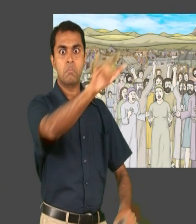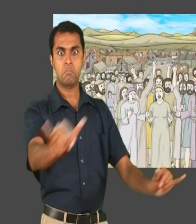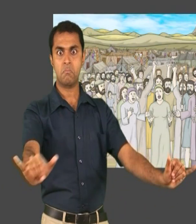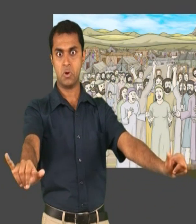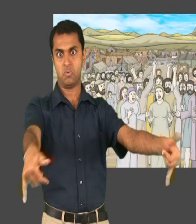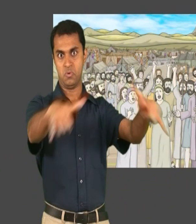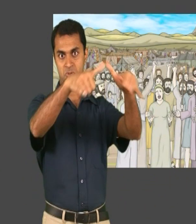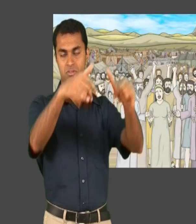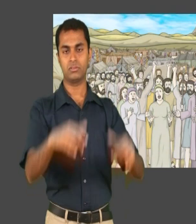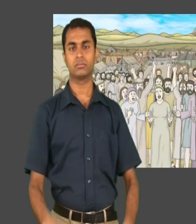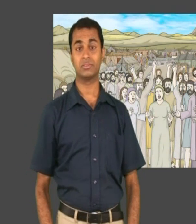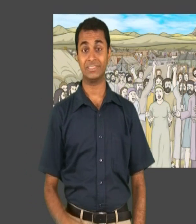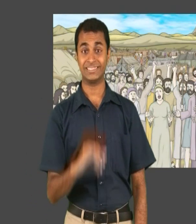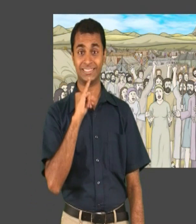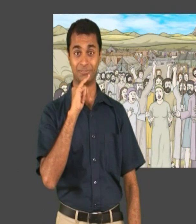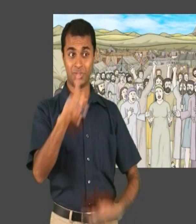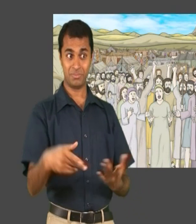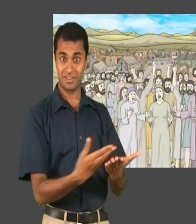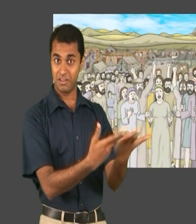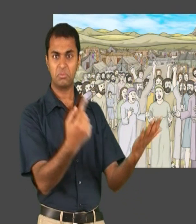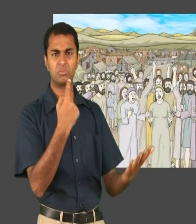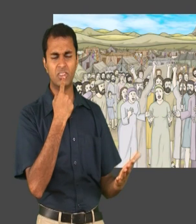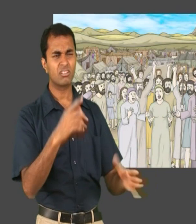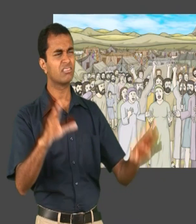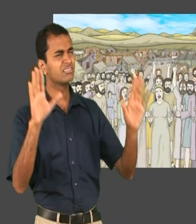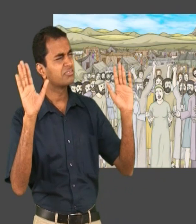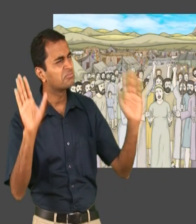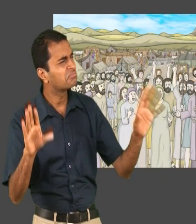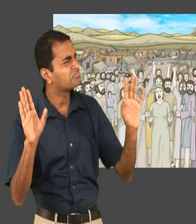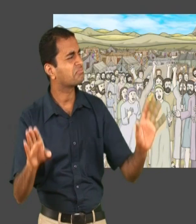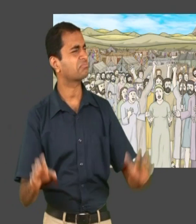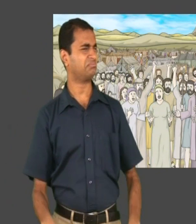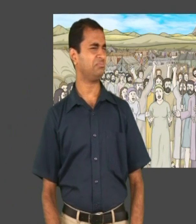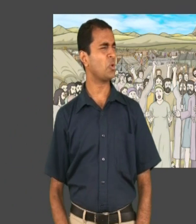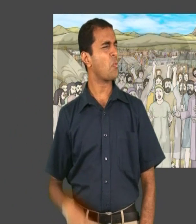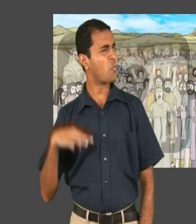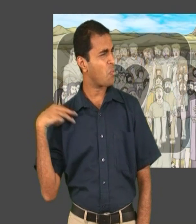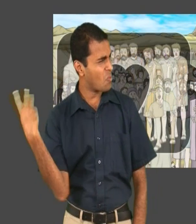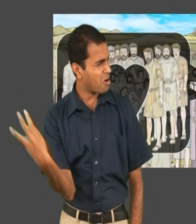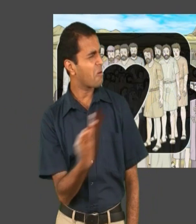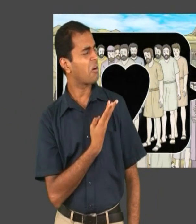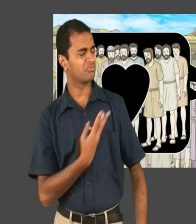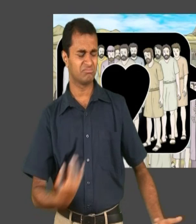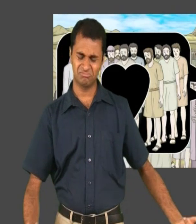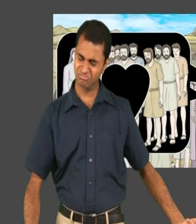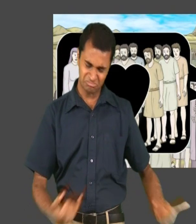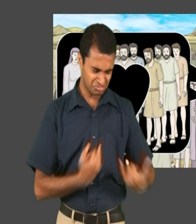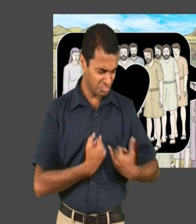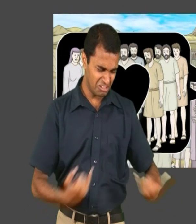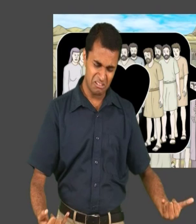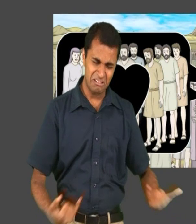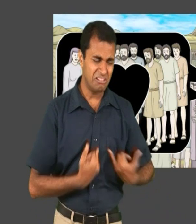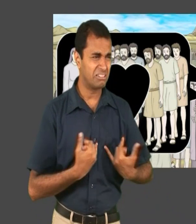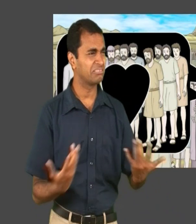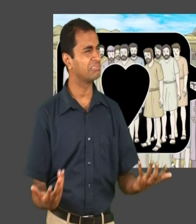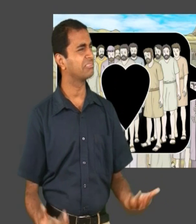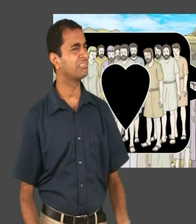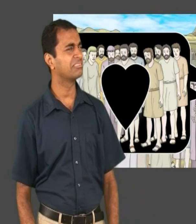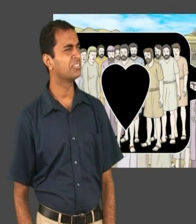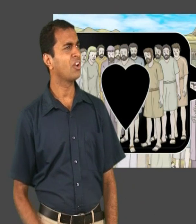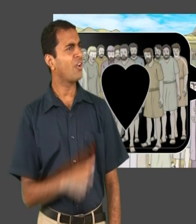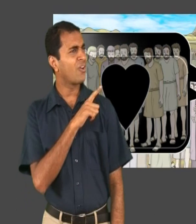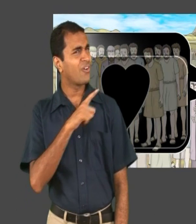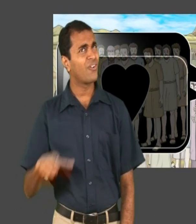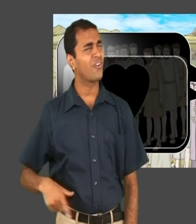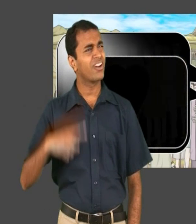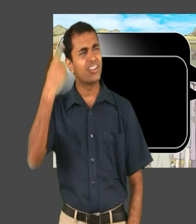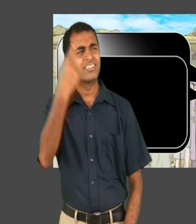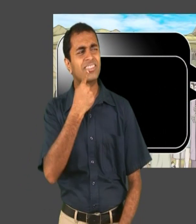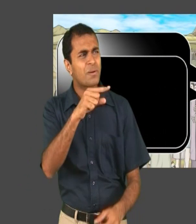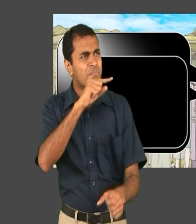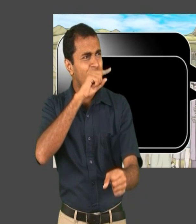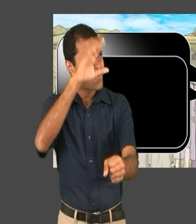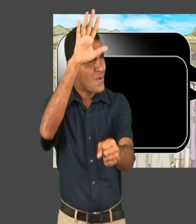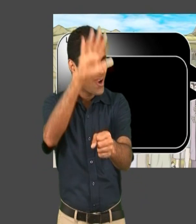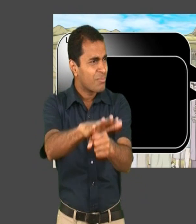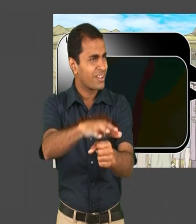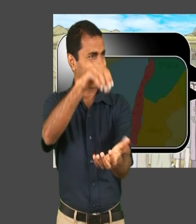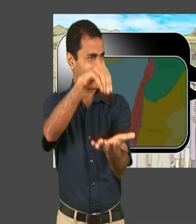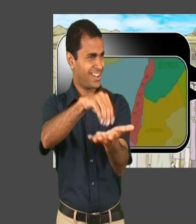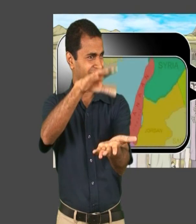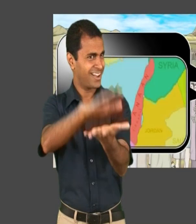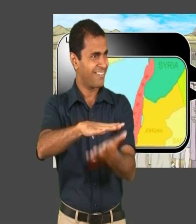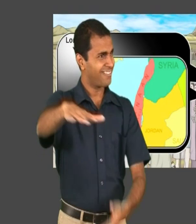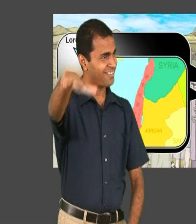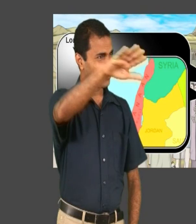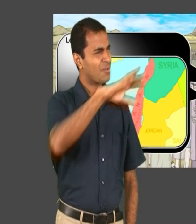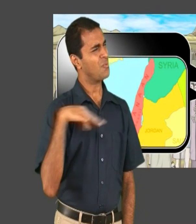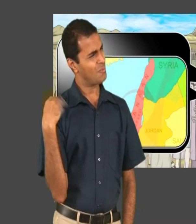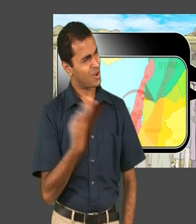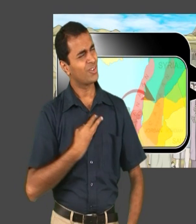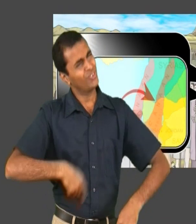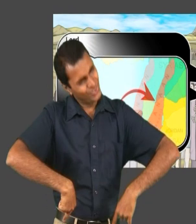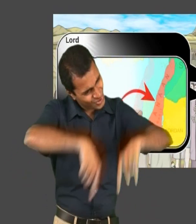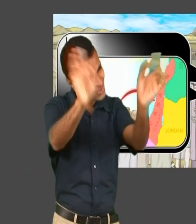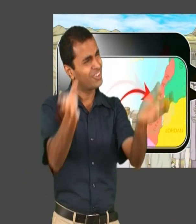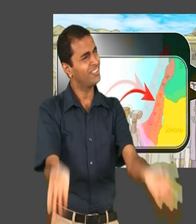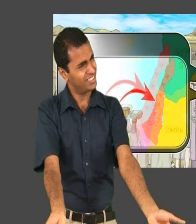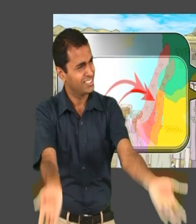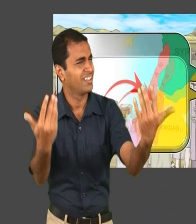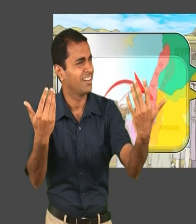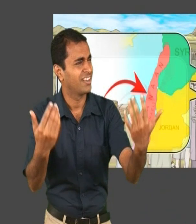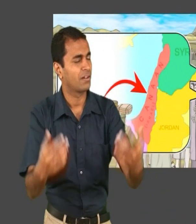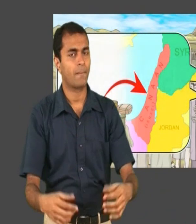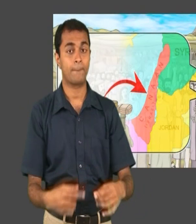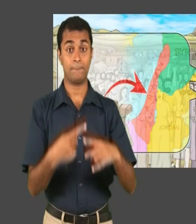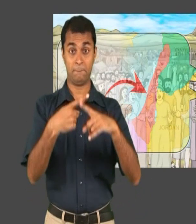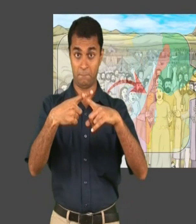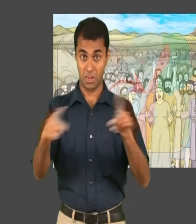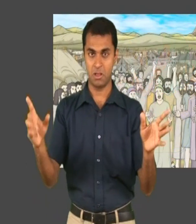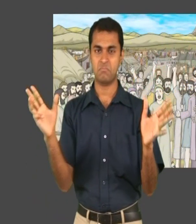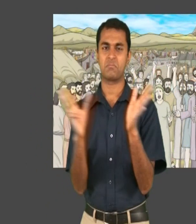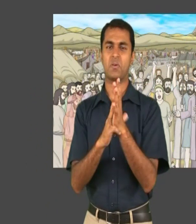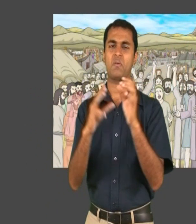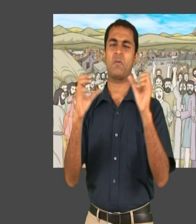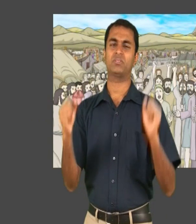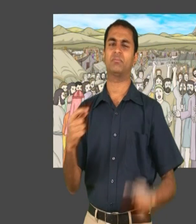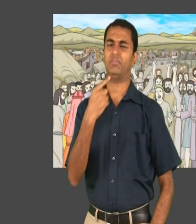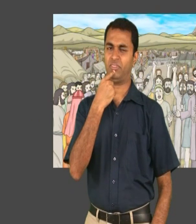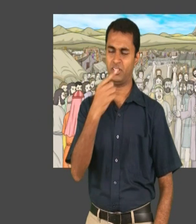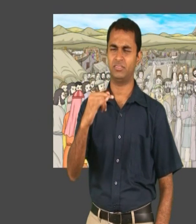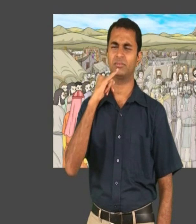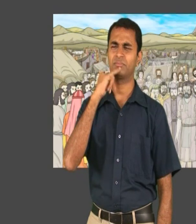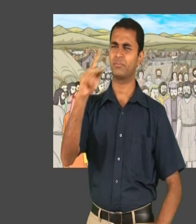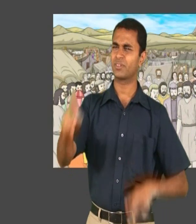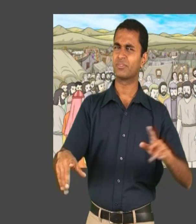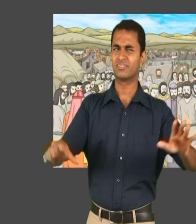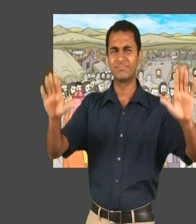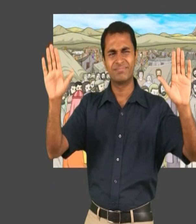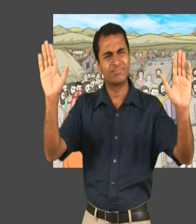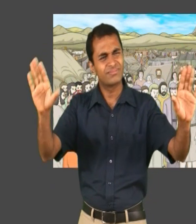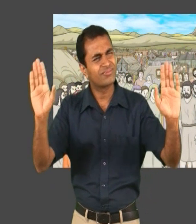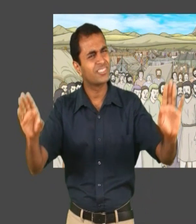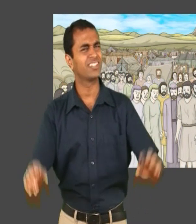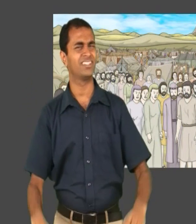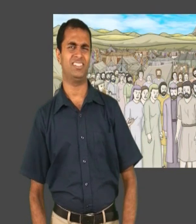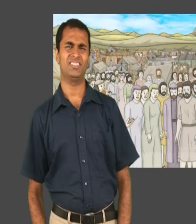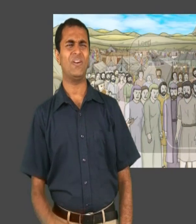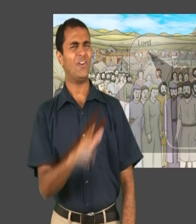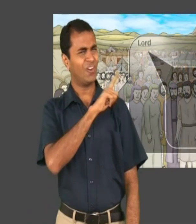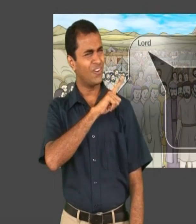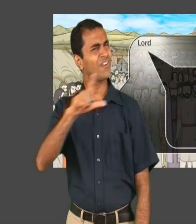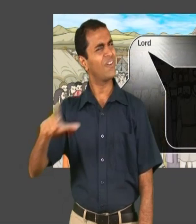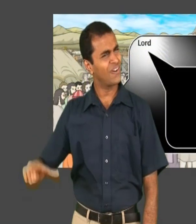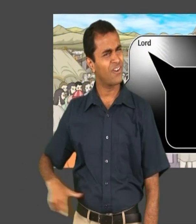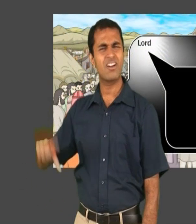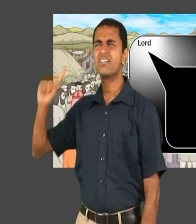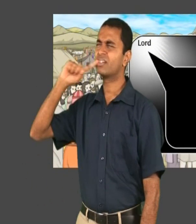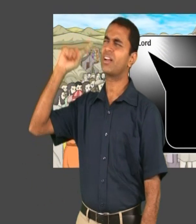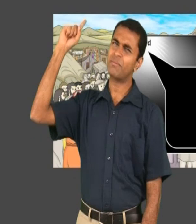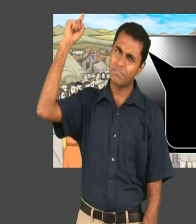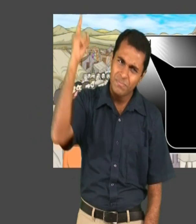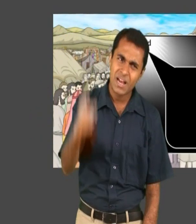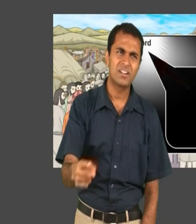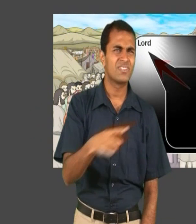“We have indeed sinned,” they said, “but we will go to the place the LORD has promised.”